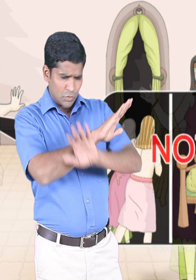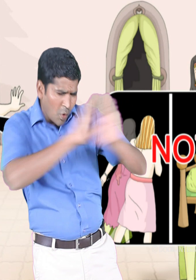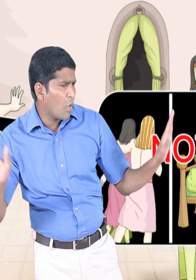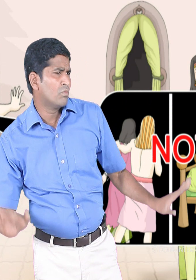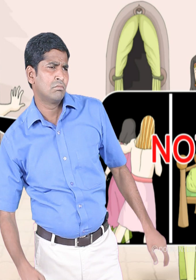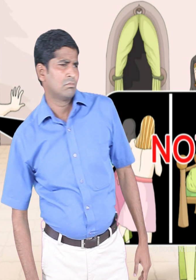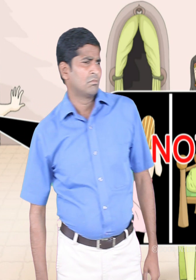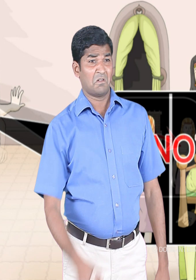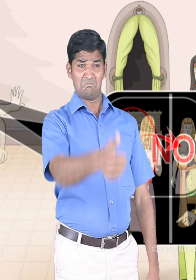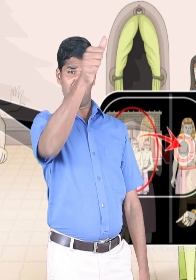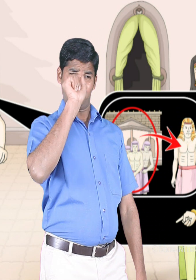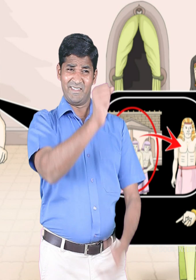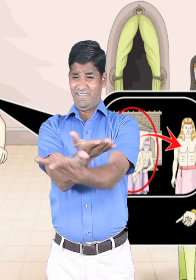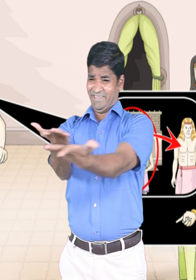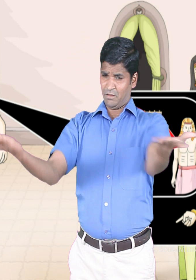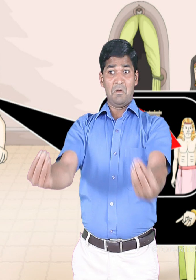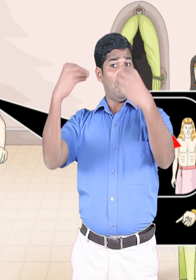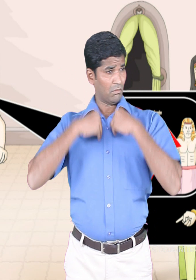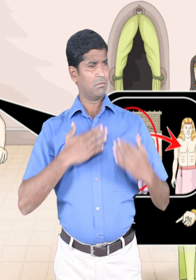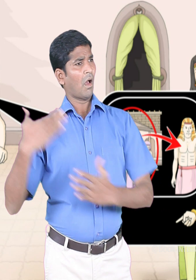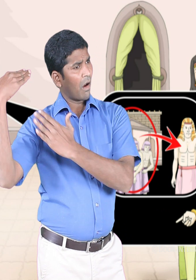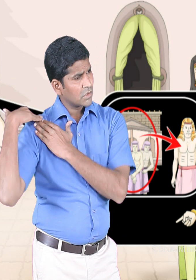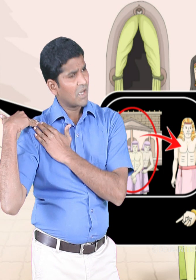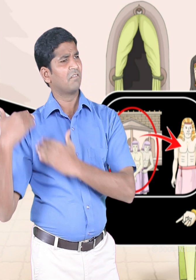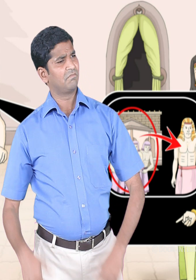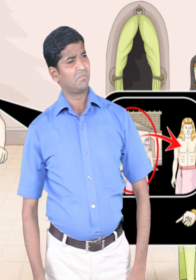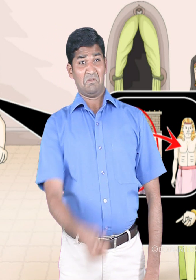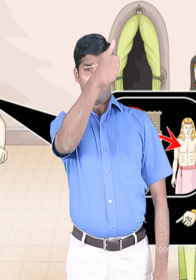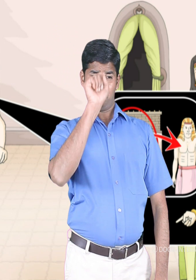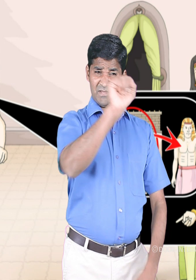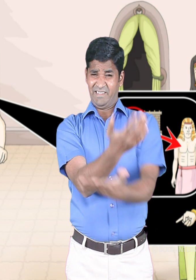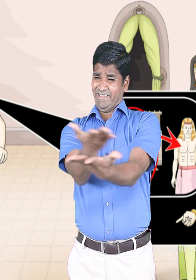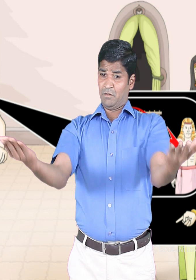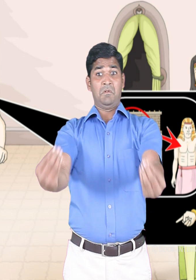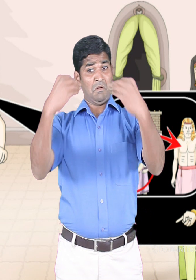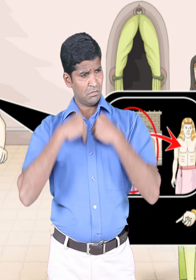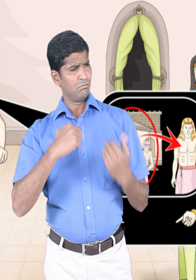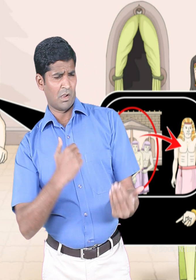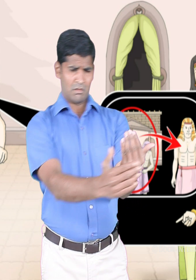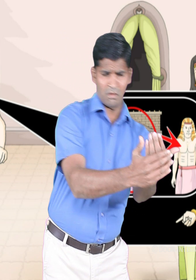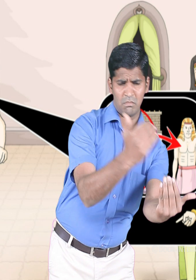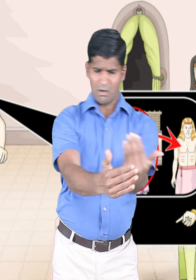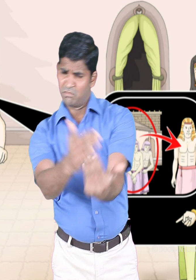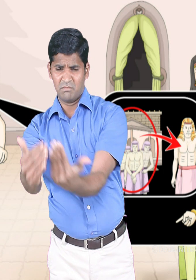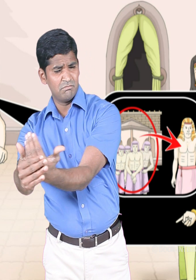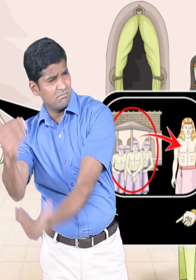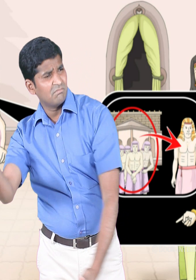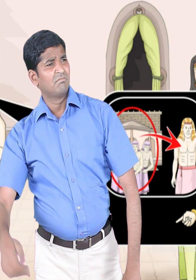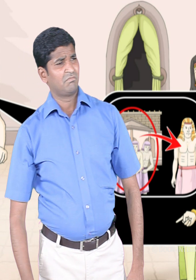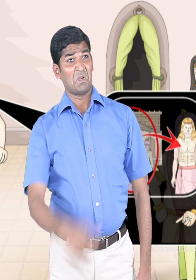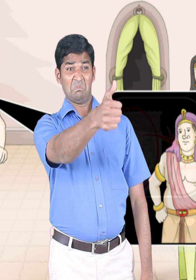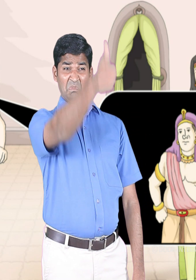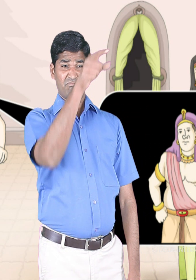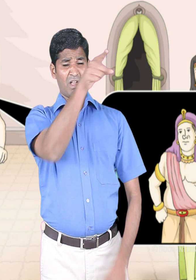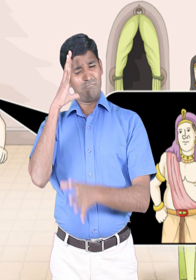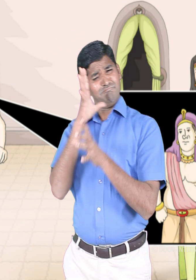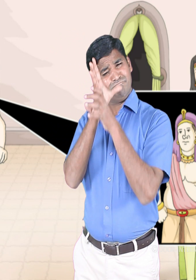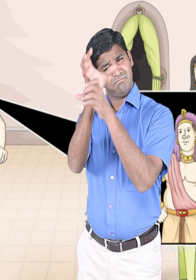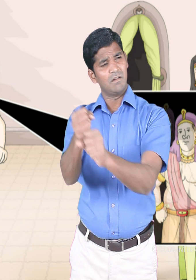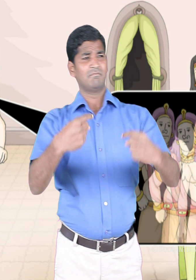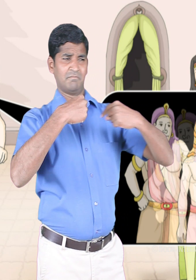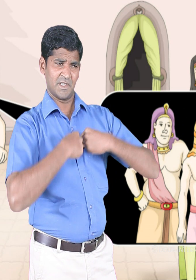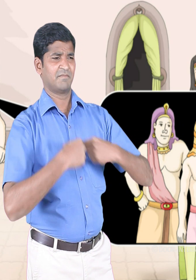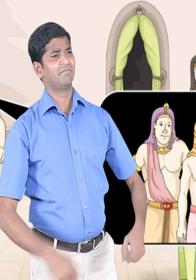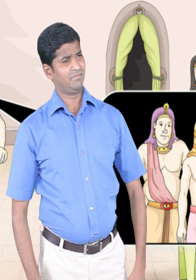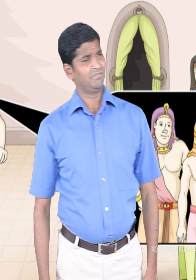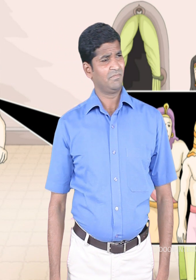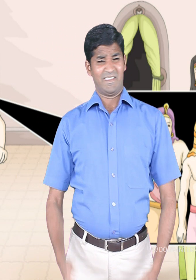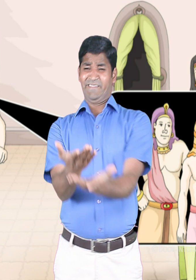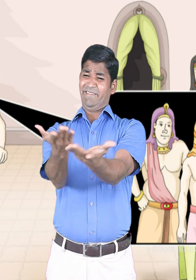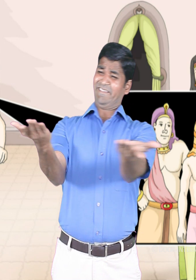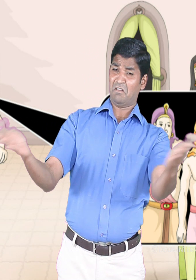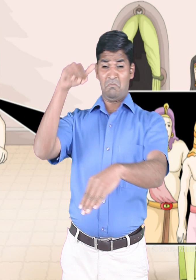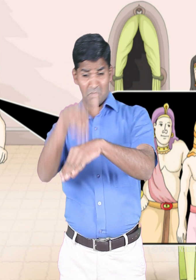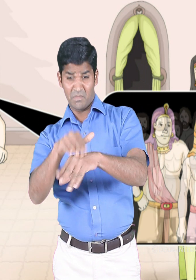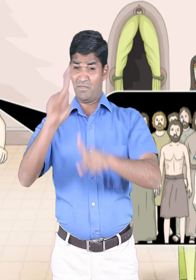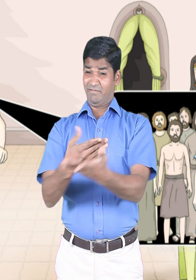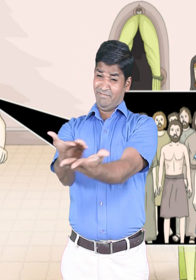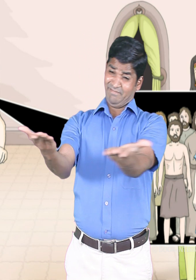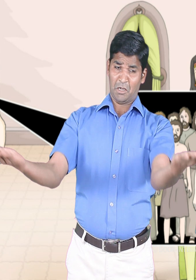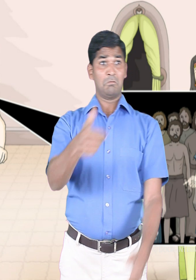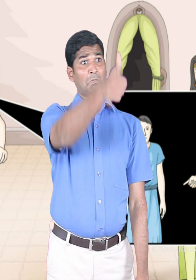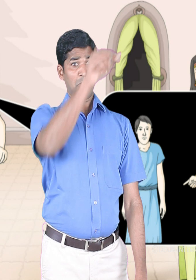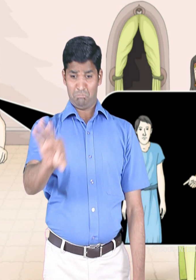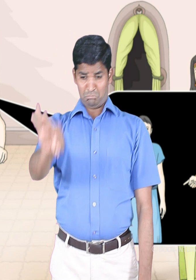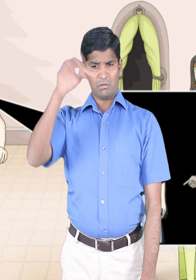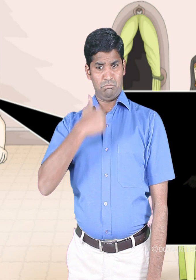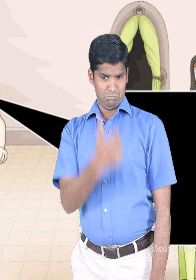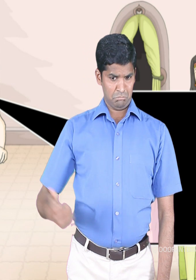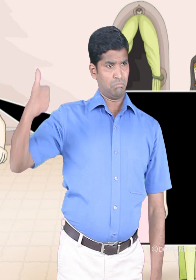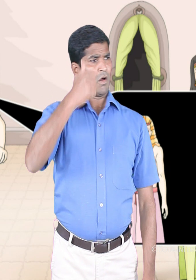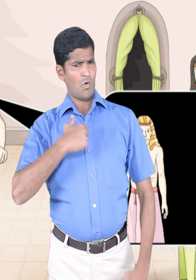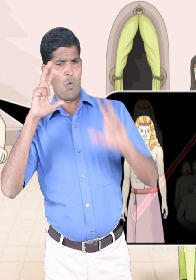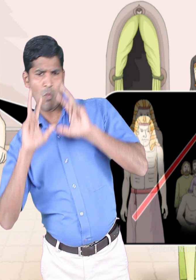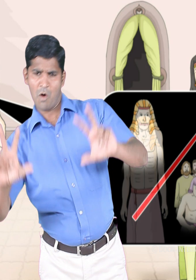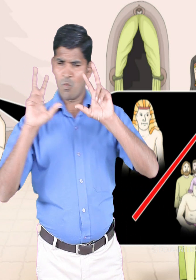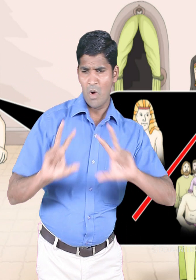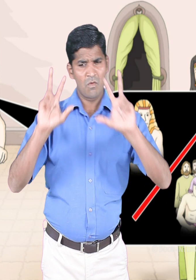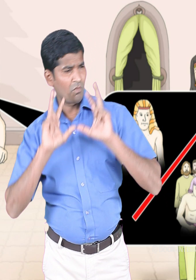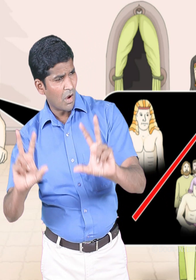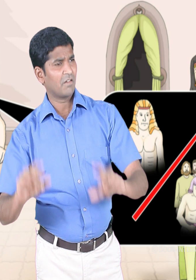“Look,” he said to his master’s wife, “with me here, my master does not concern himself with anything in his house, and he has entrusted everything he owns to my care.